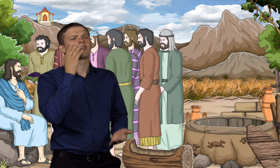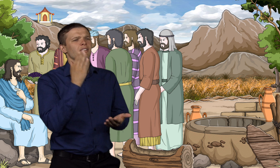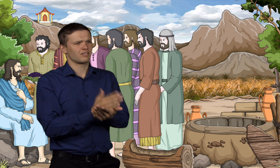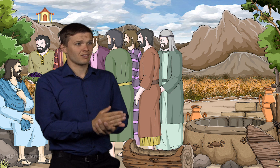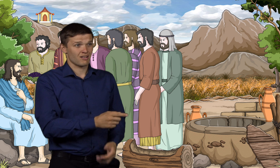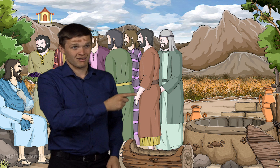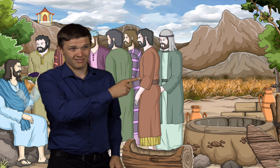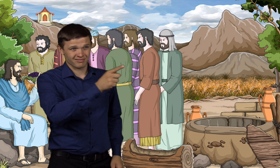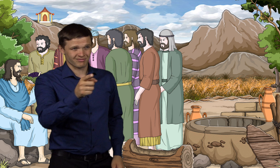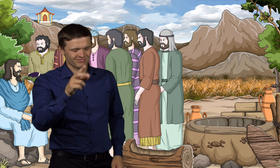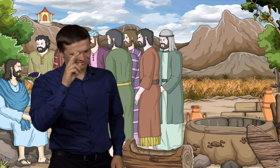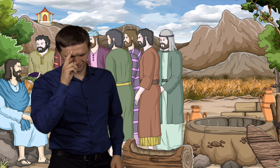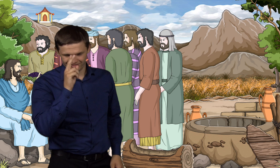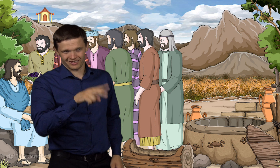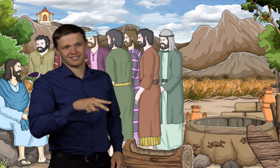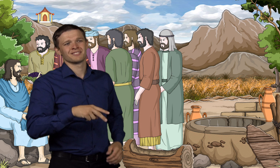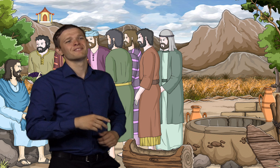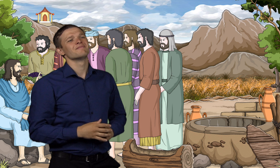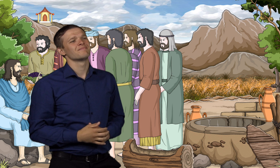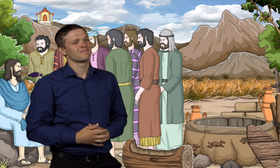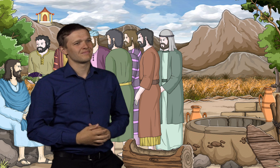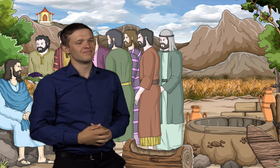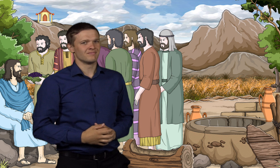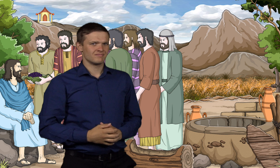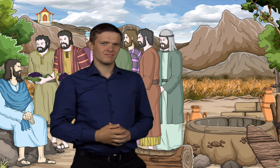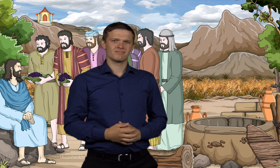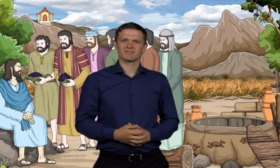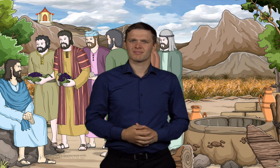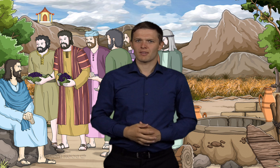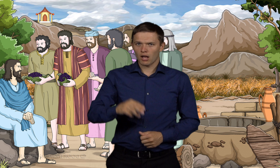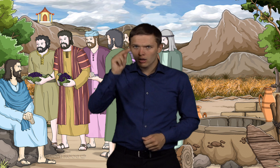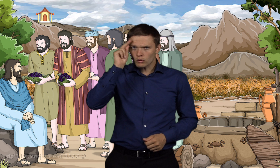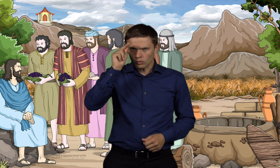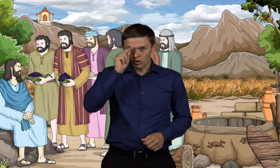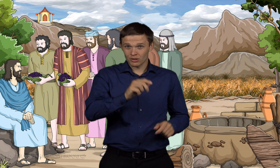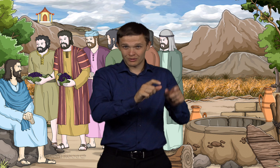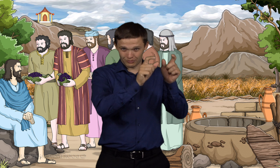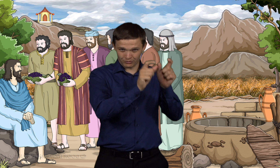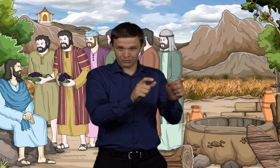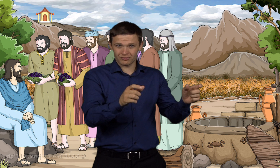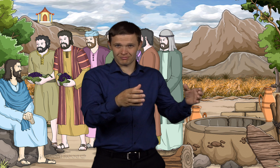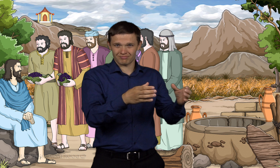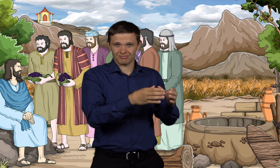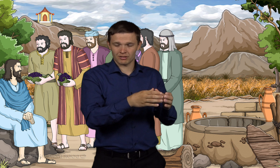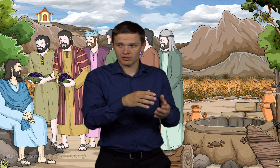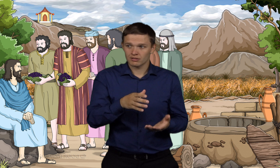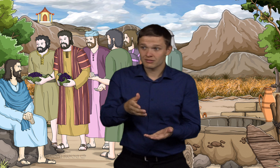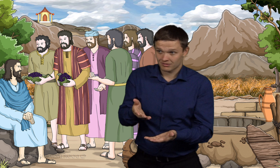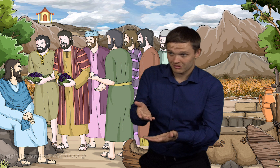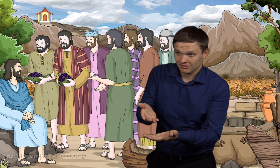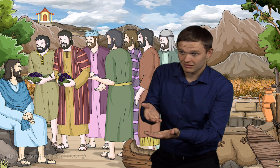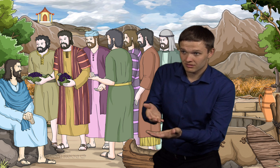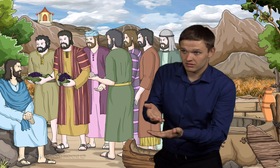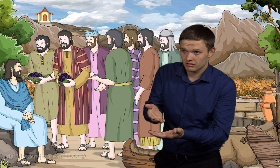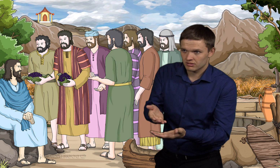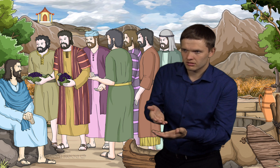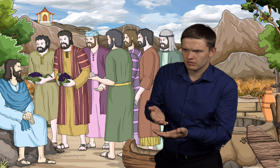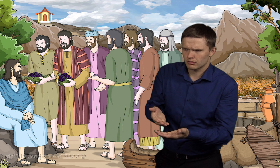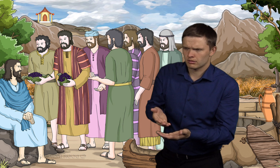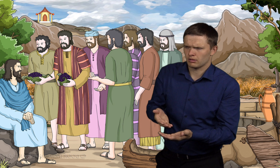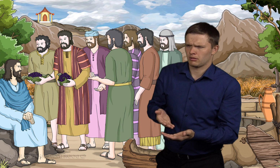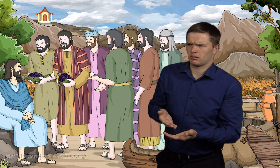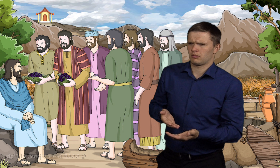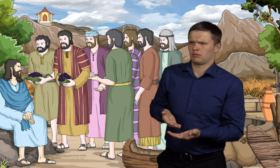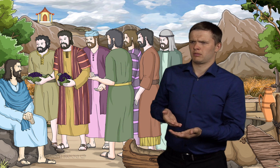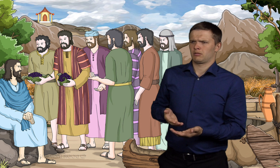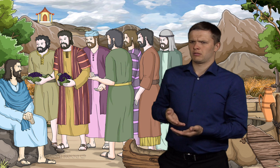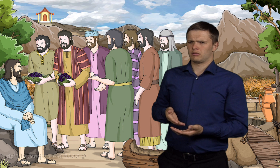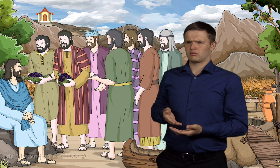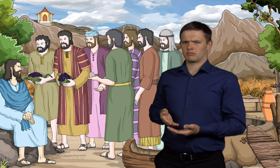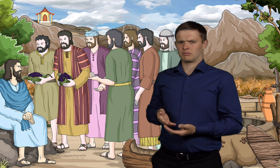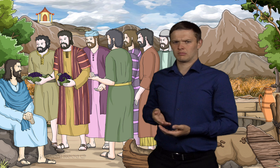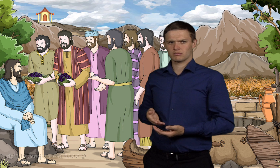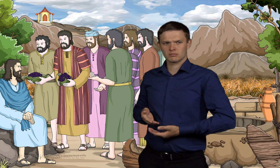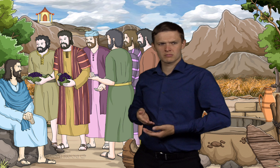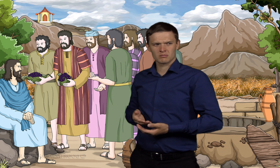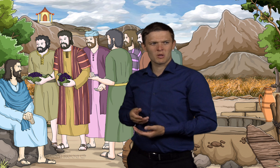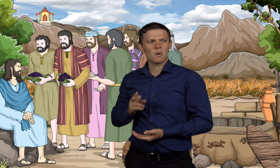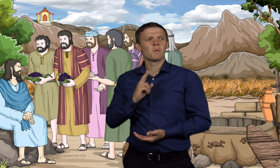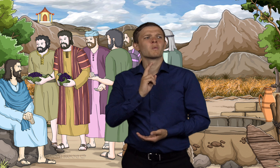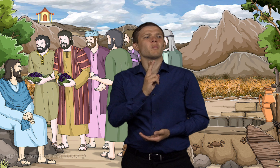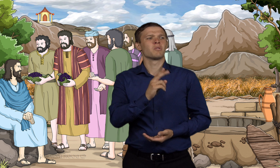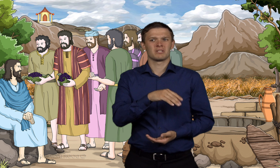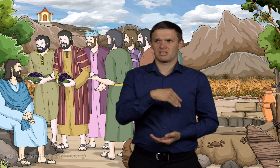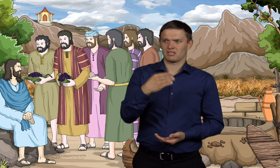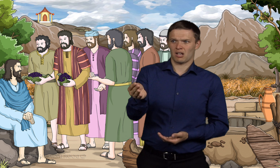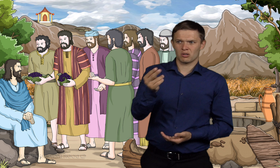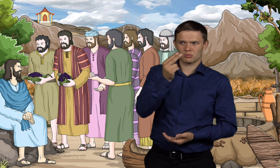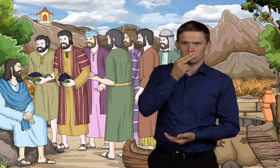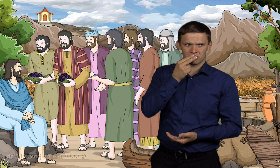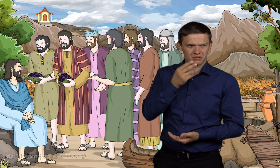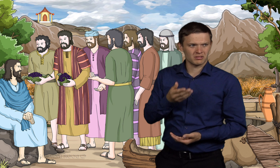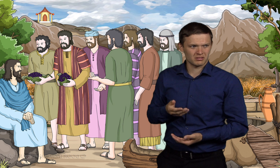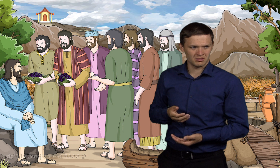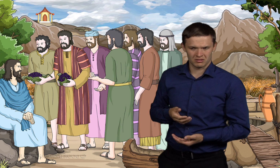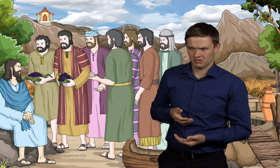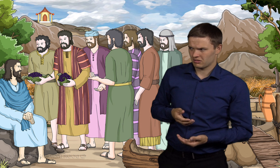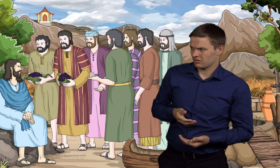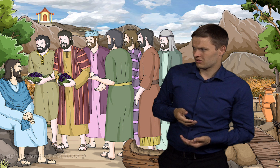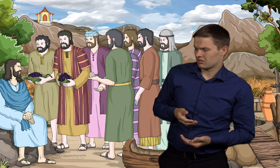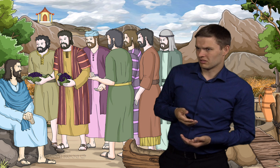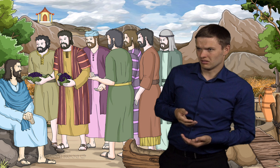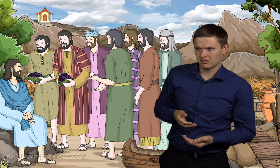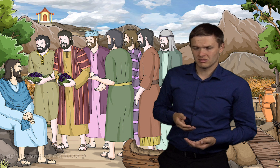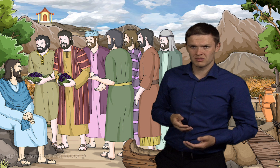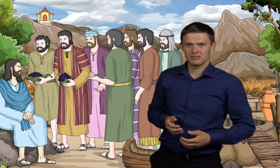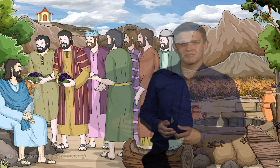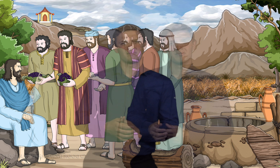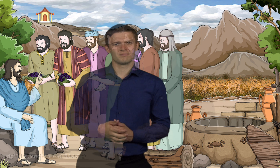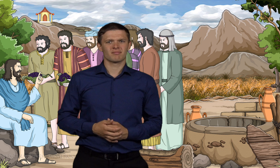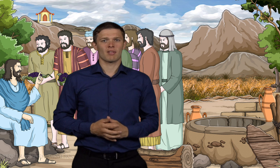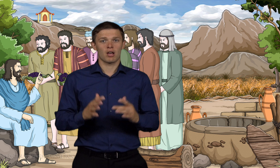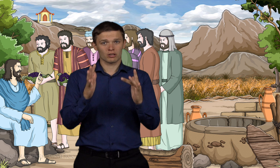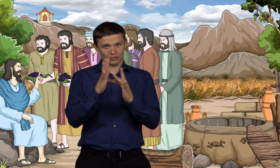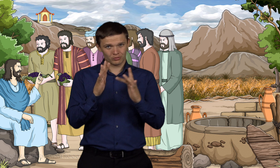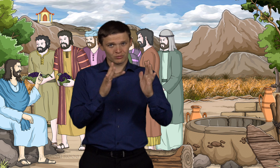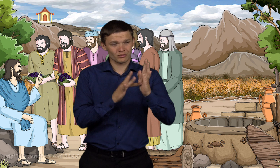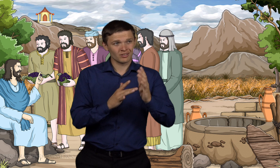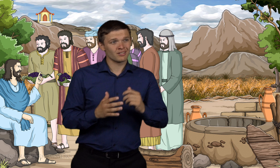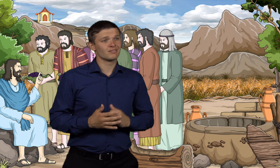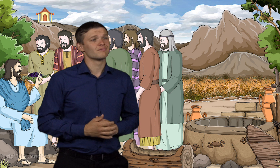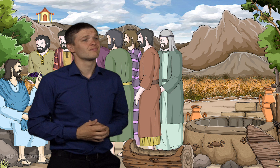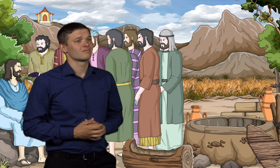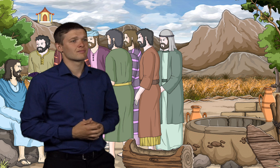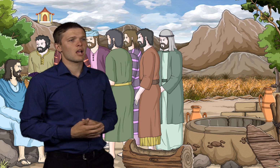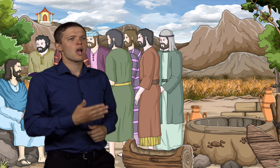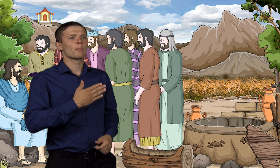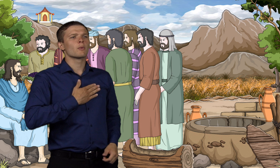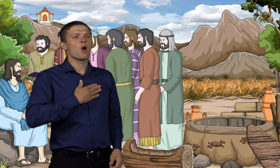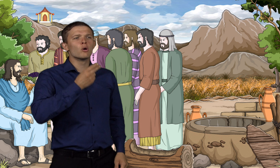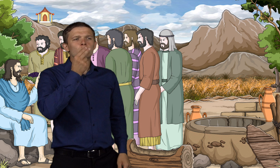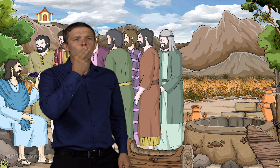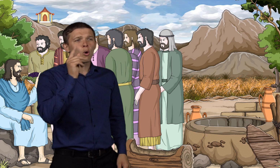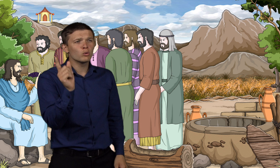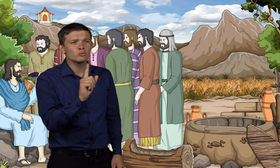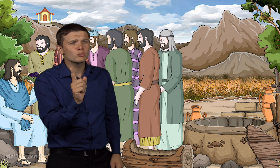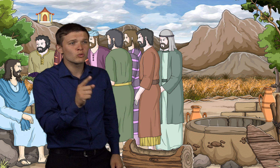So the disciples asked one another, “Could someone have brought Him food?”